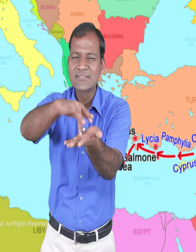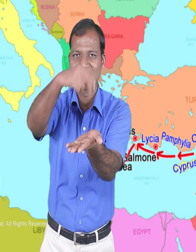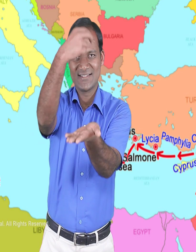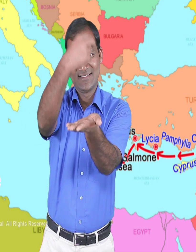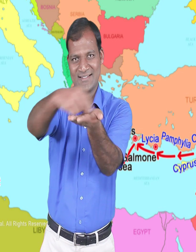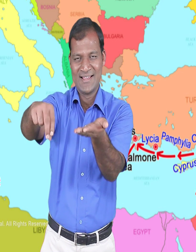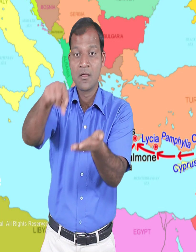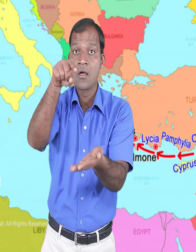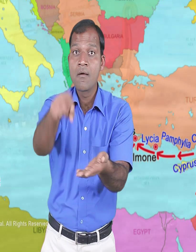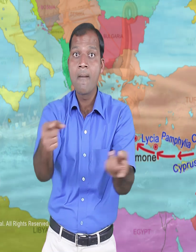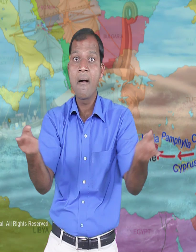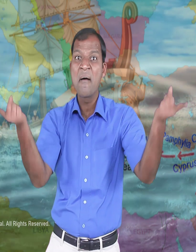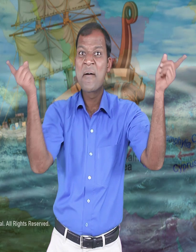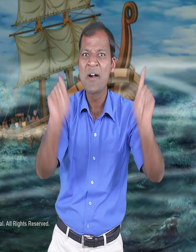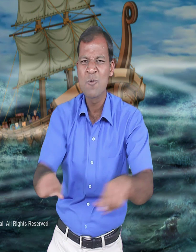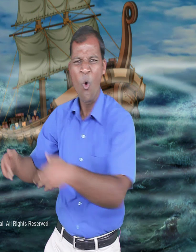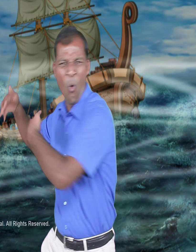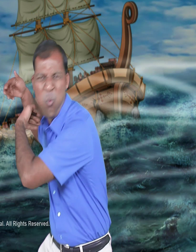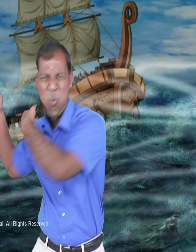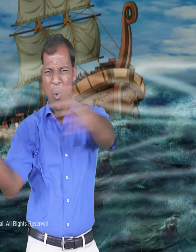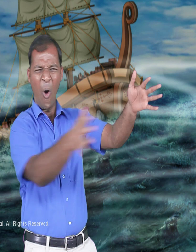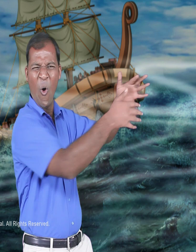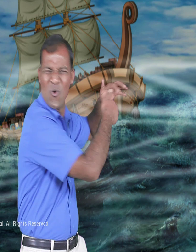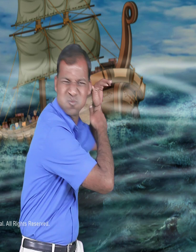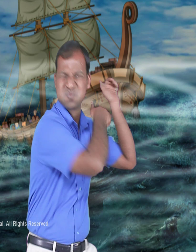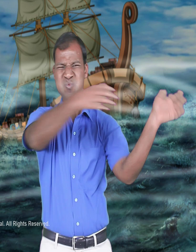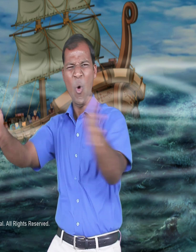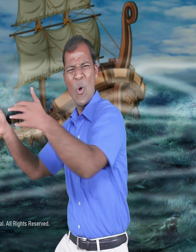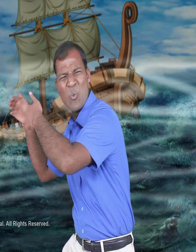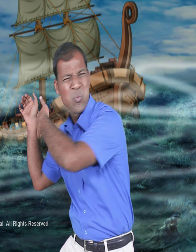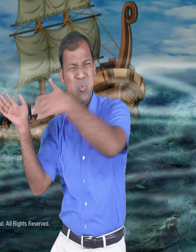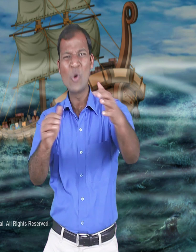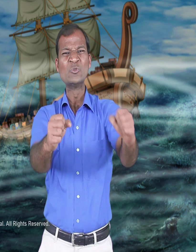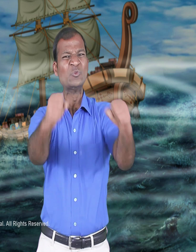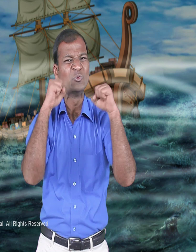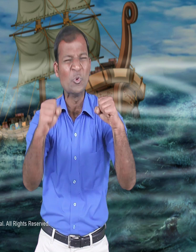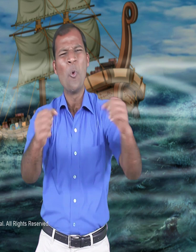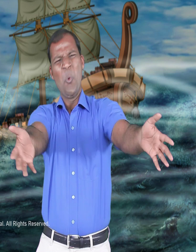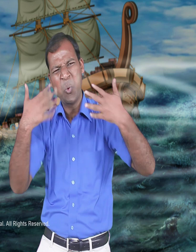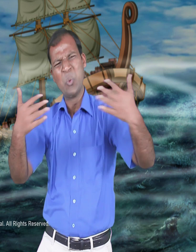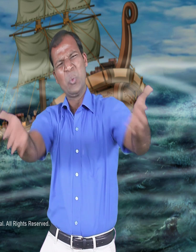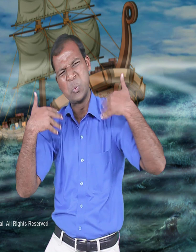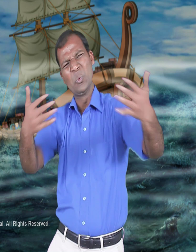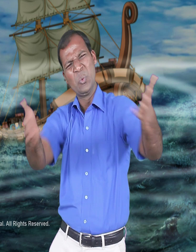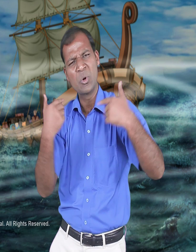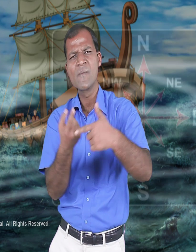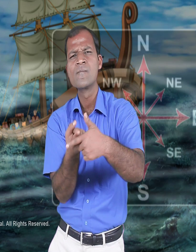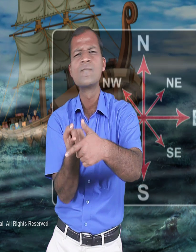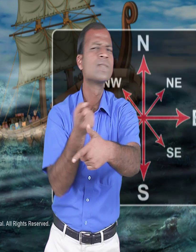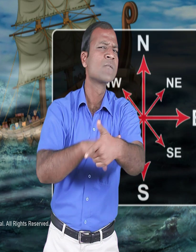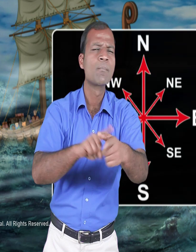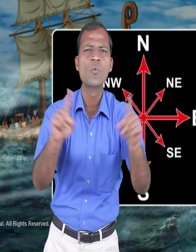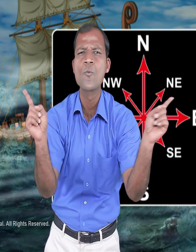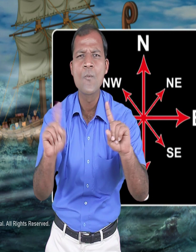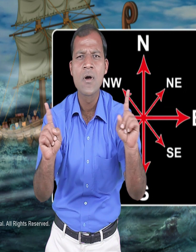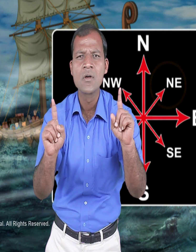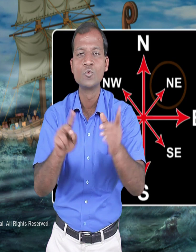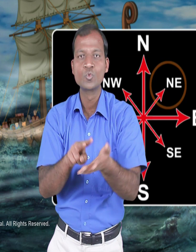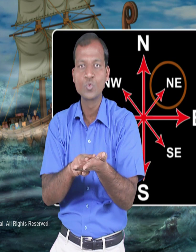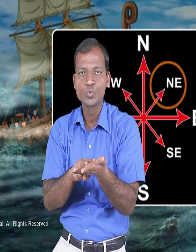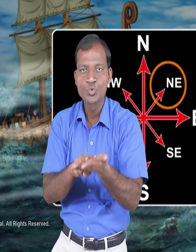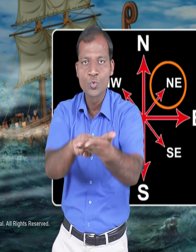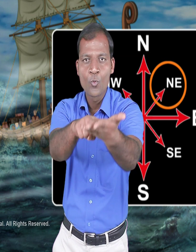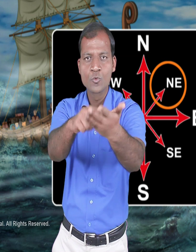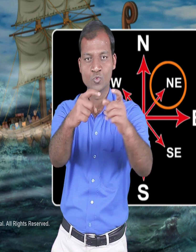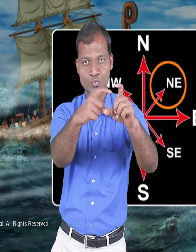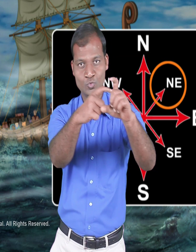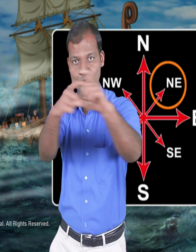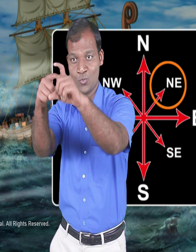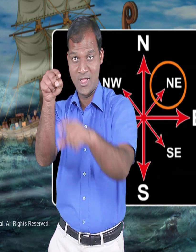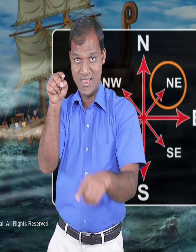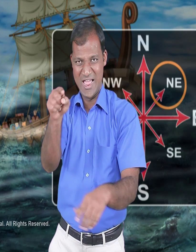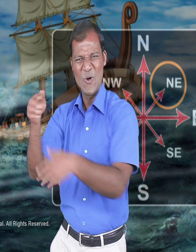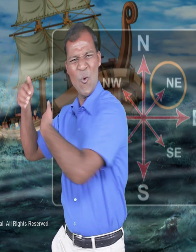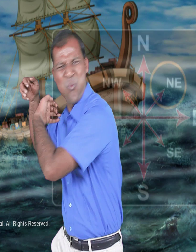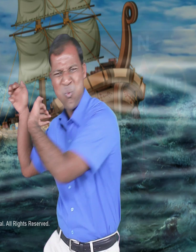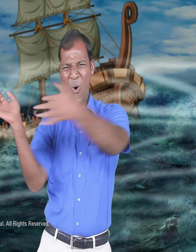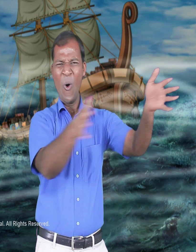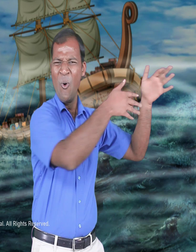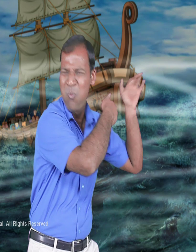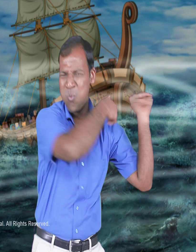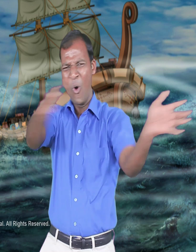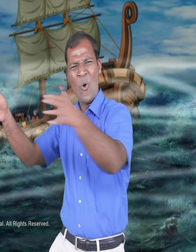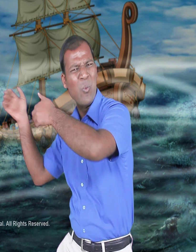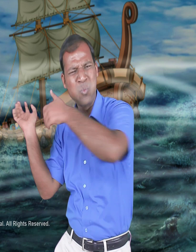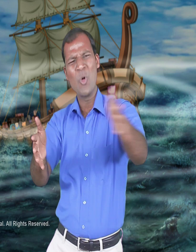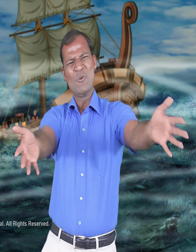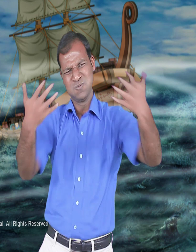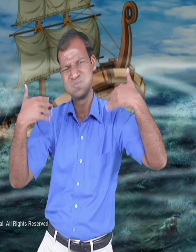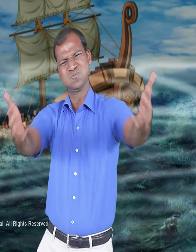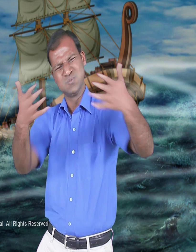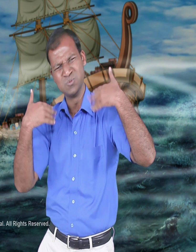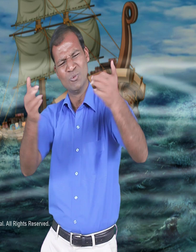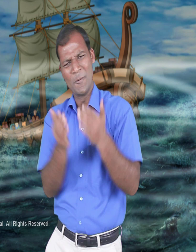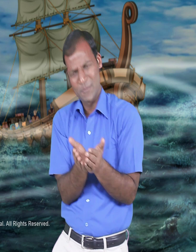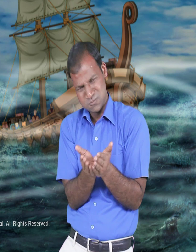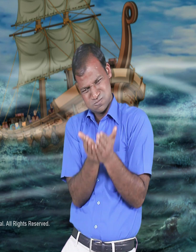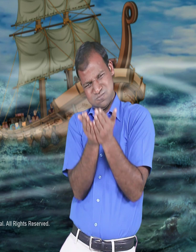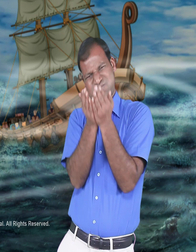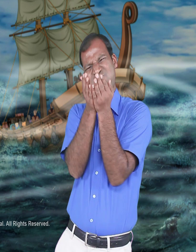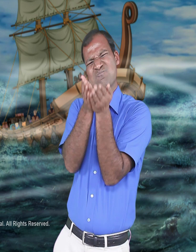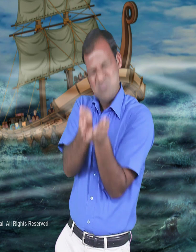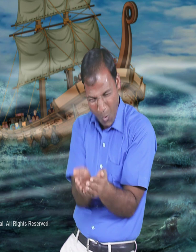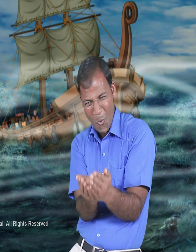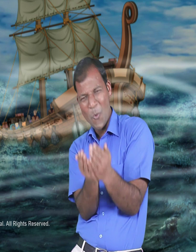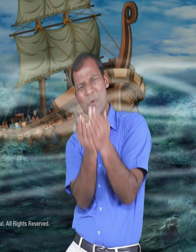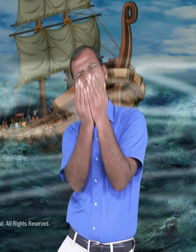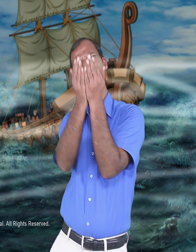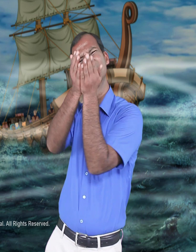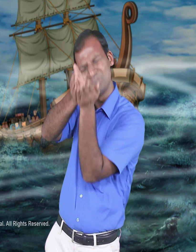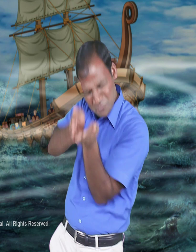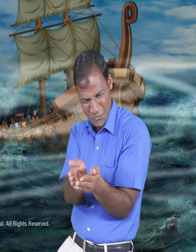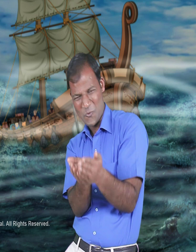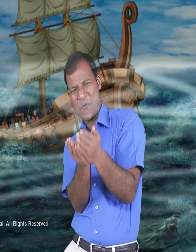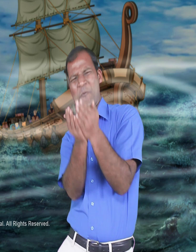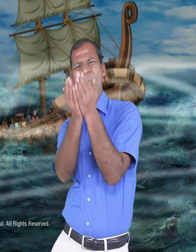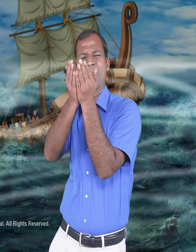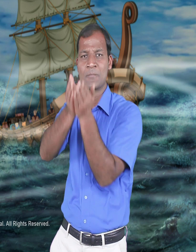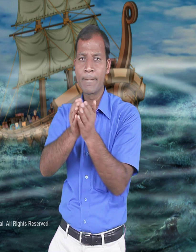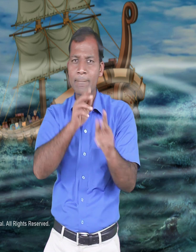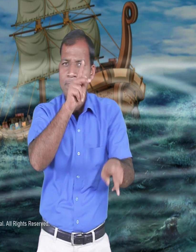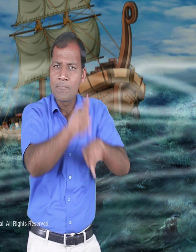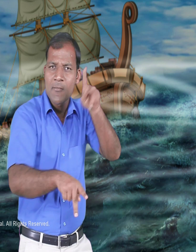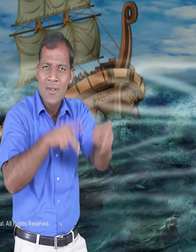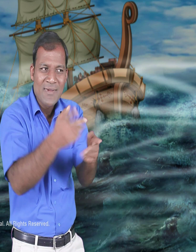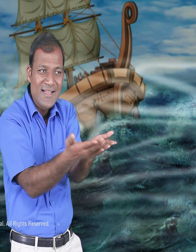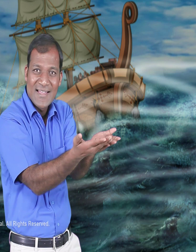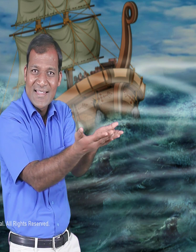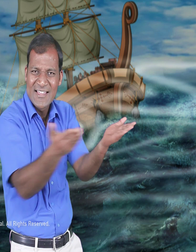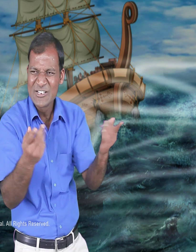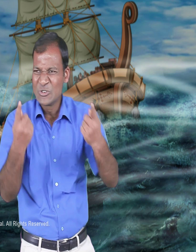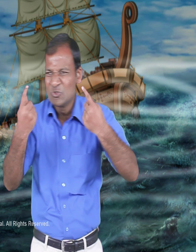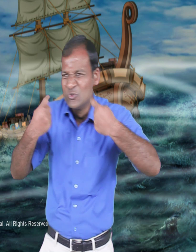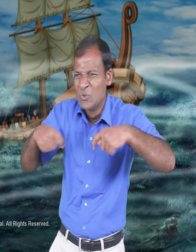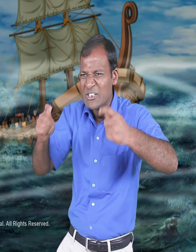But it was not long before a cyclone called the Northeaster swept down across the island.